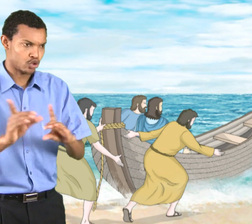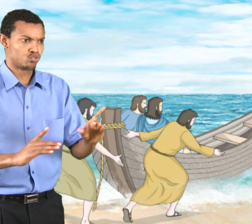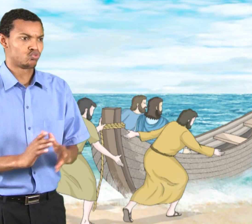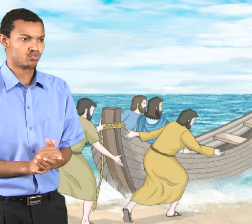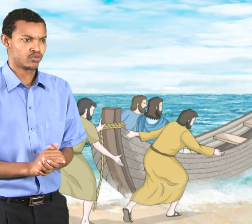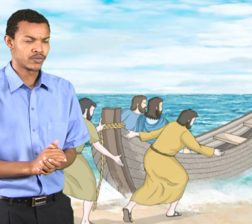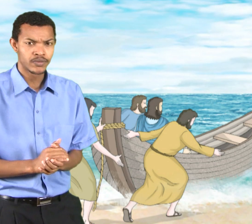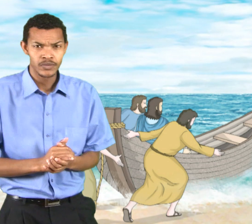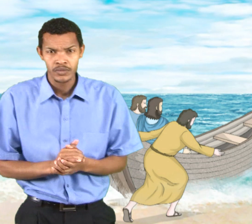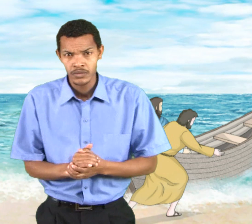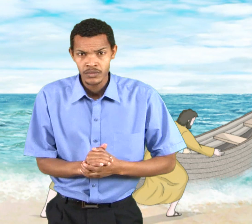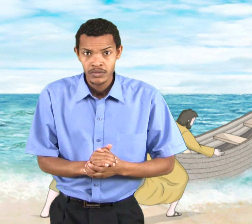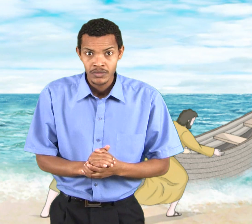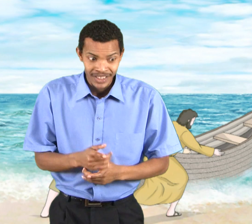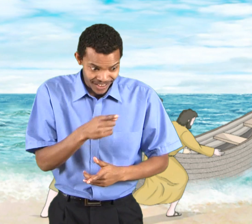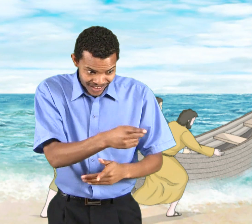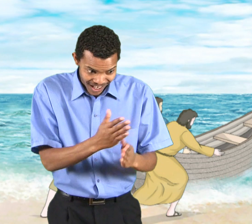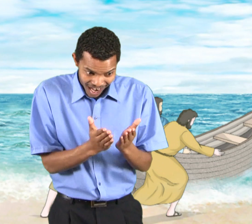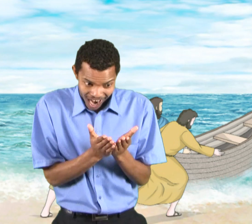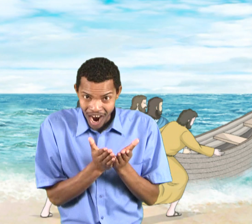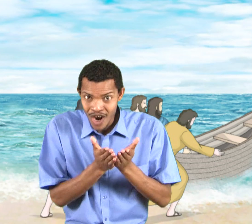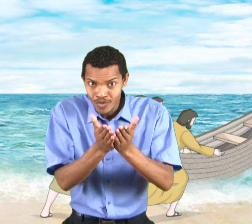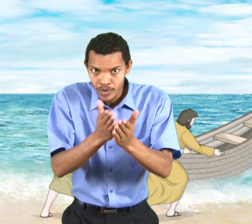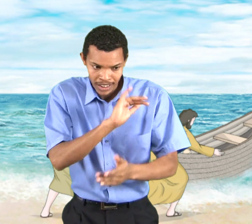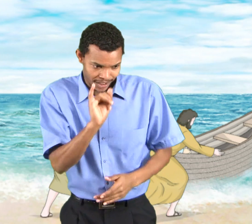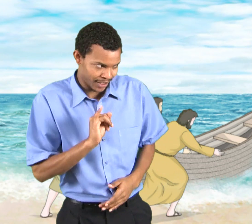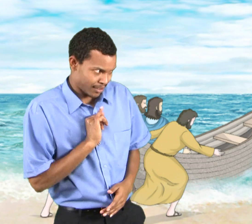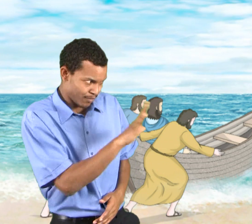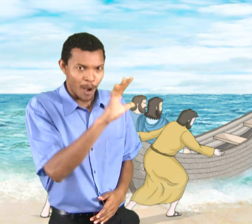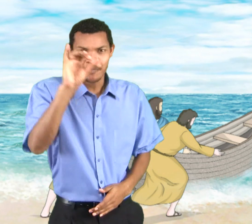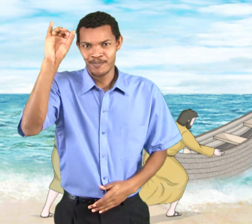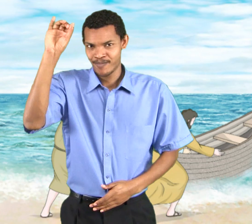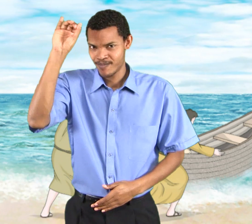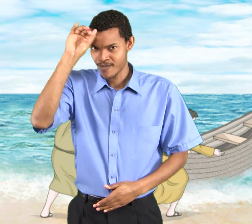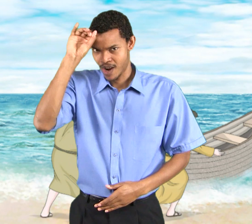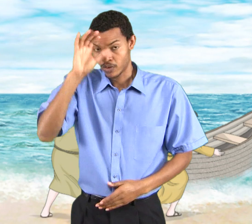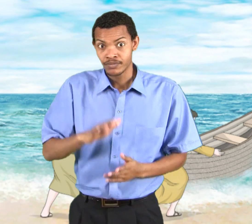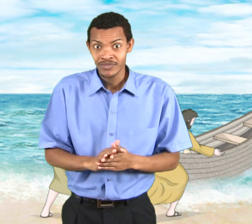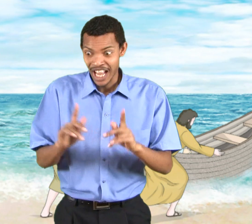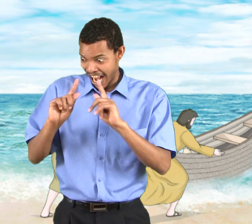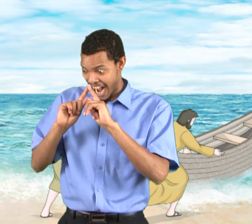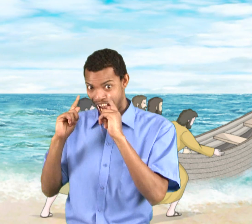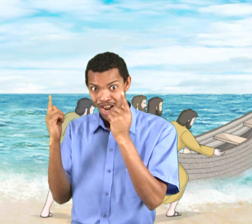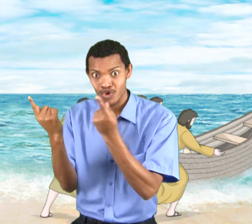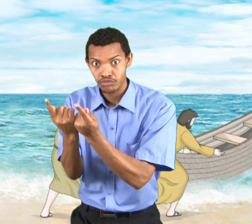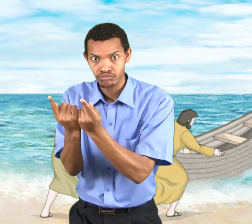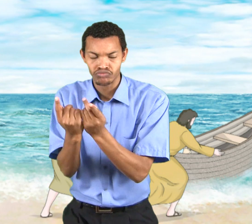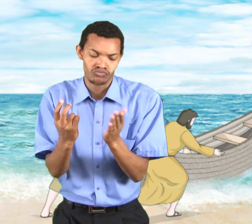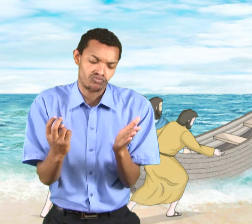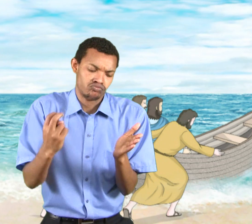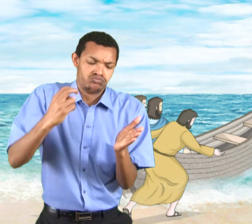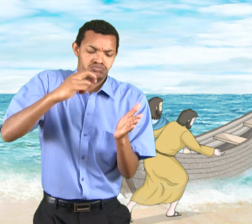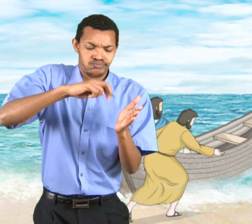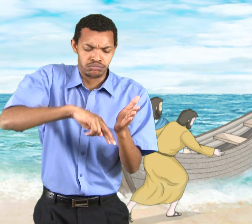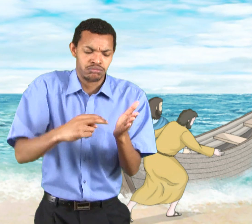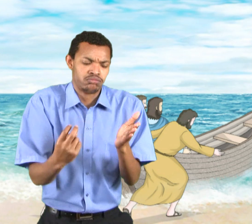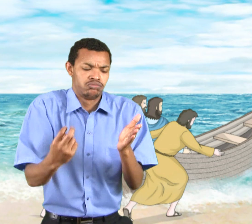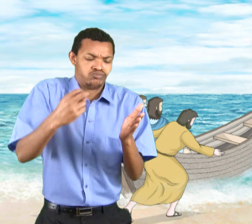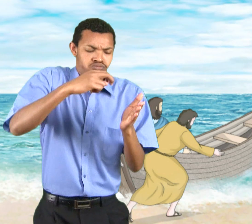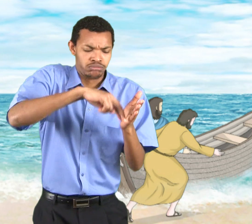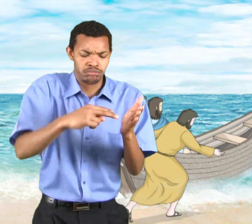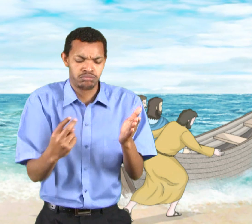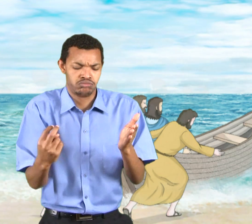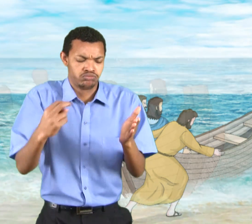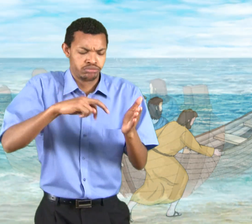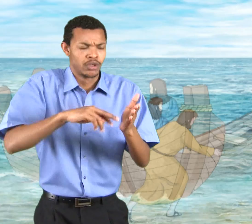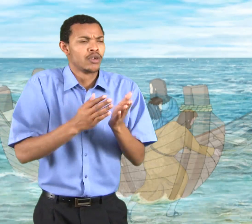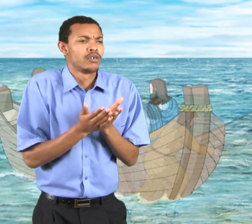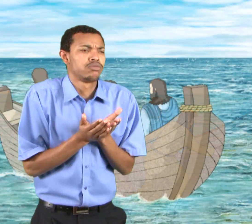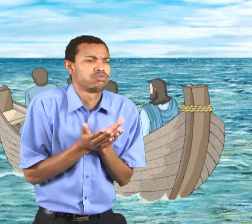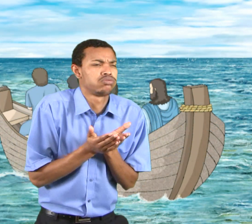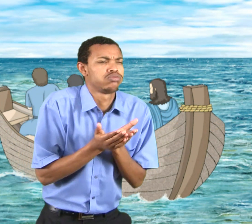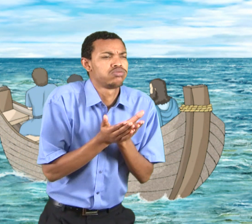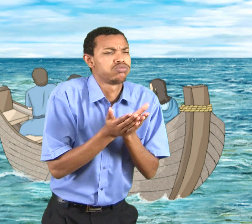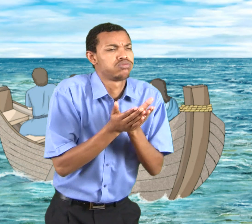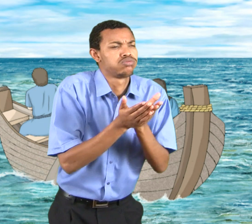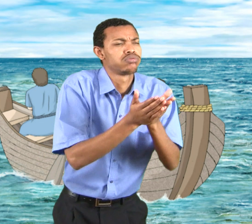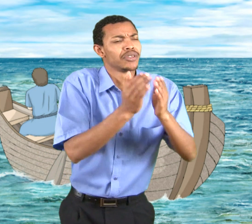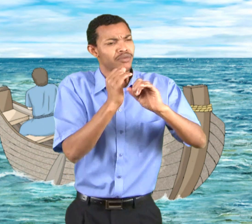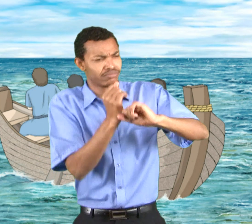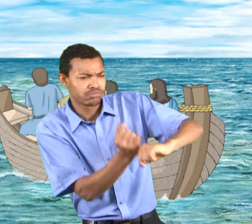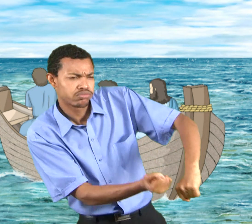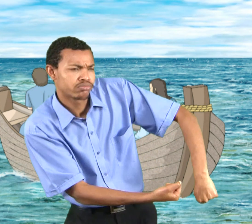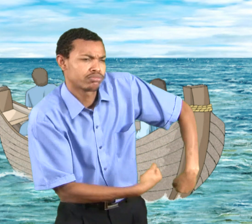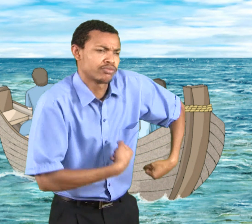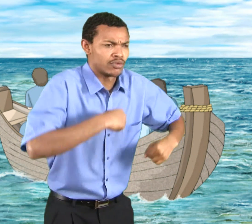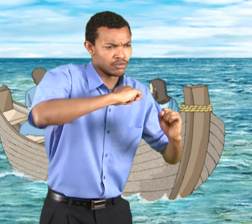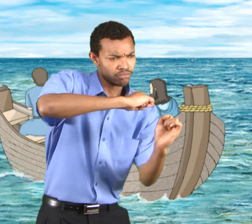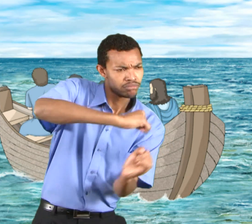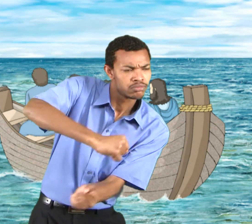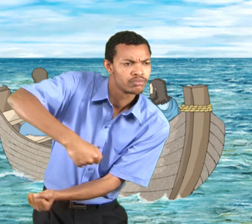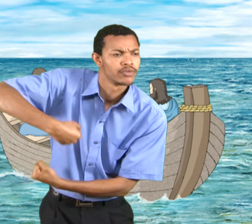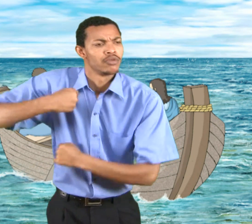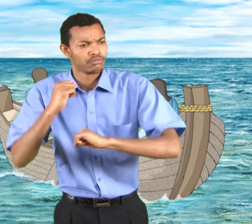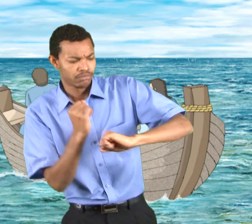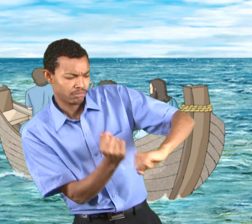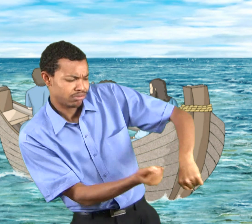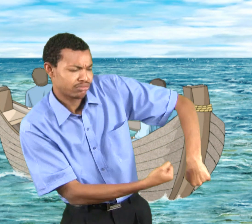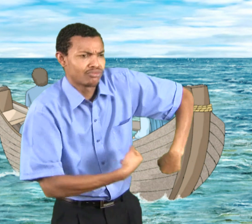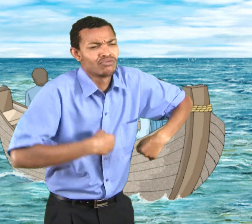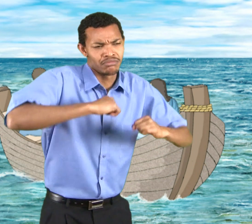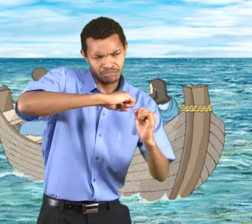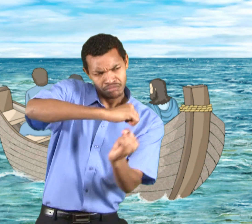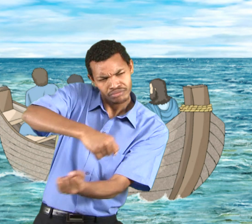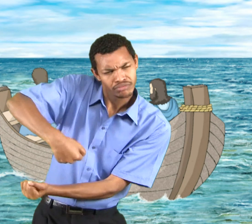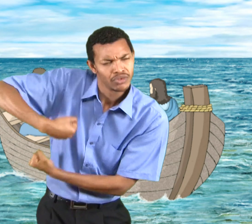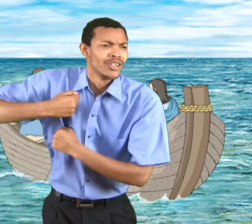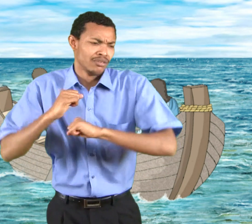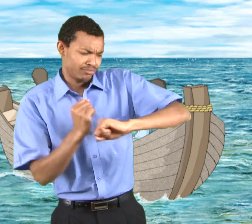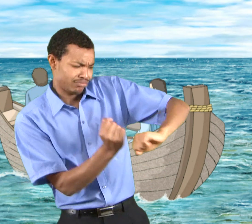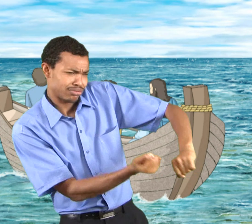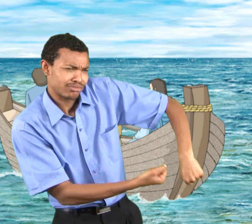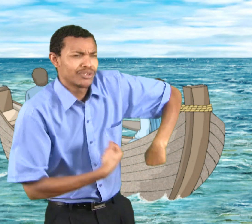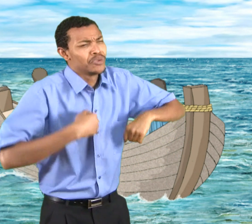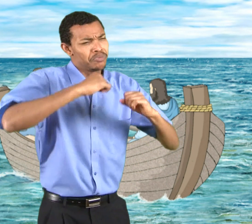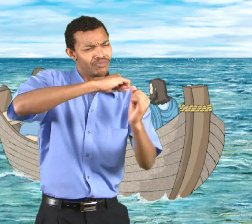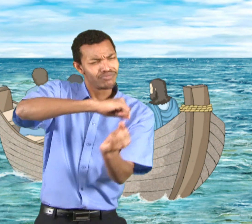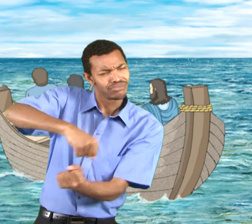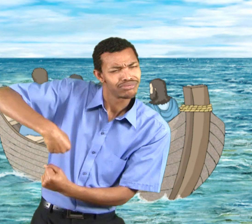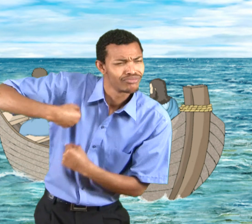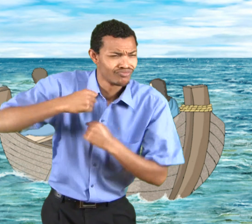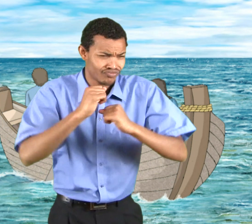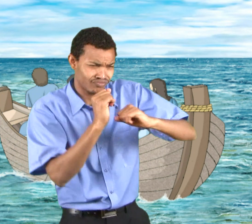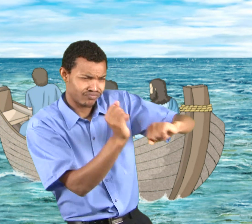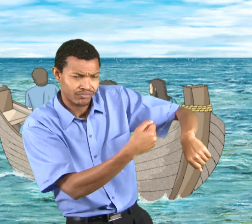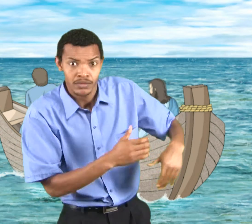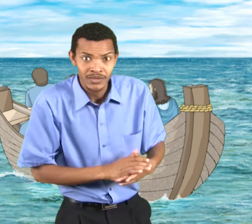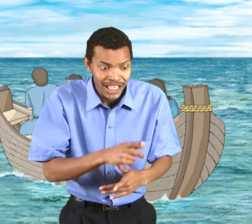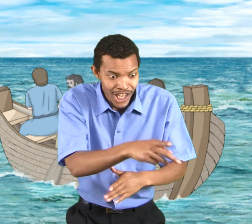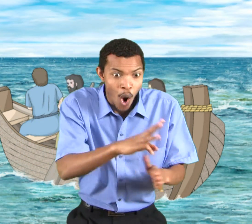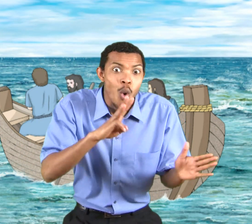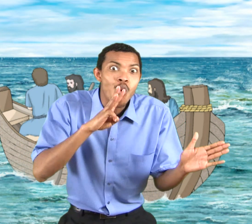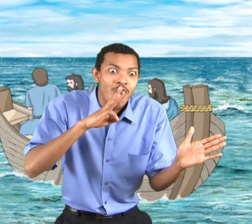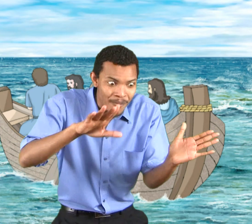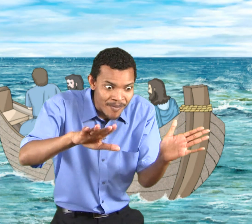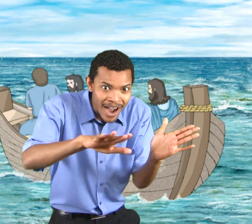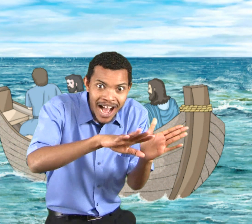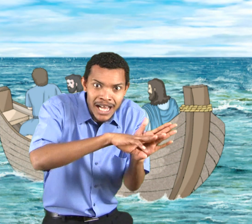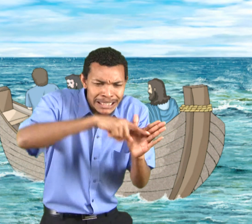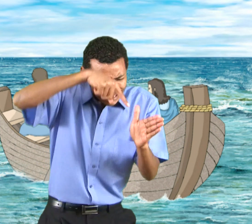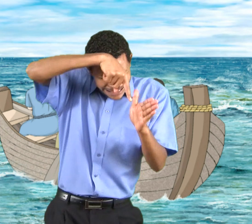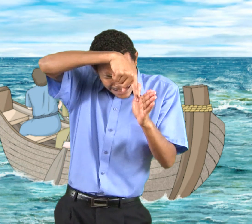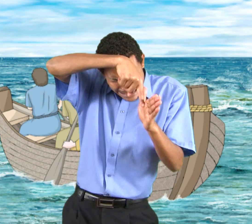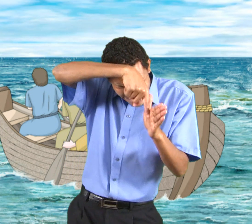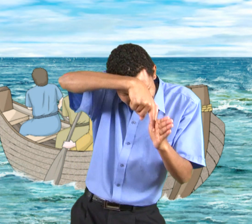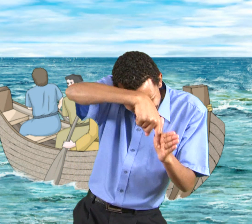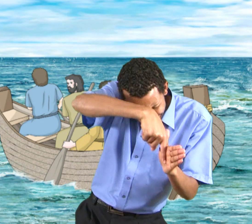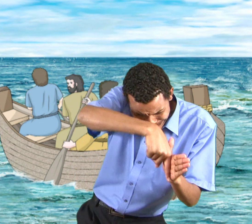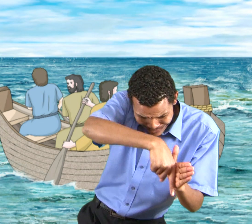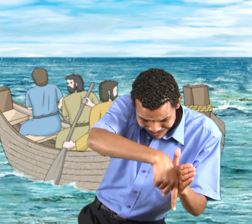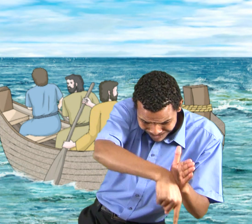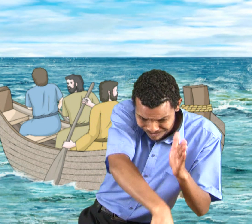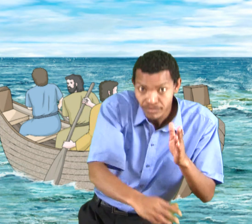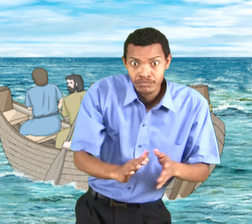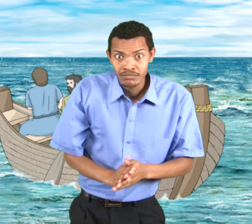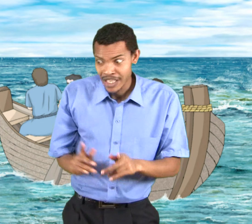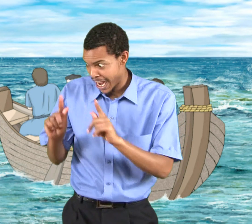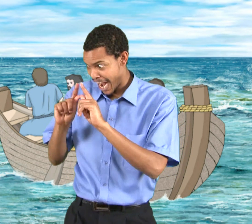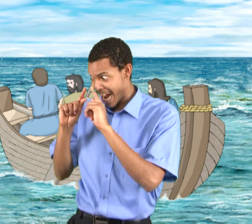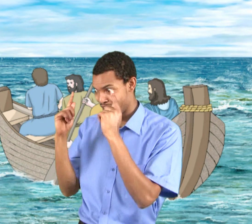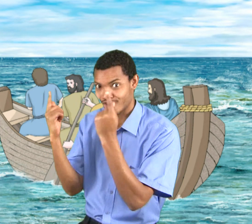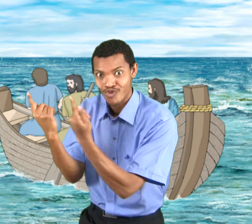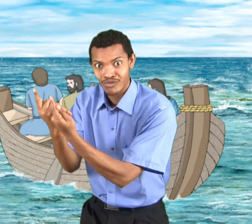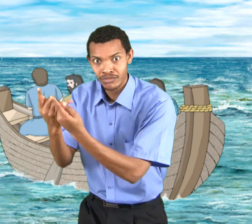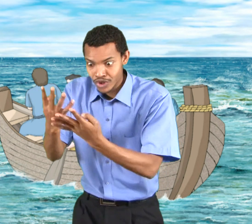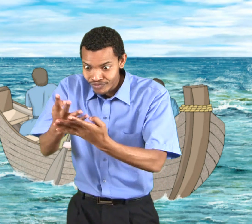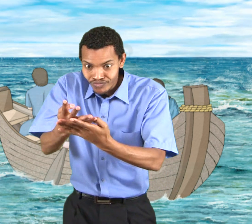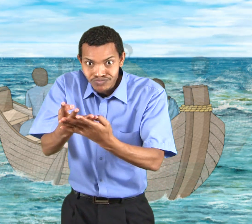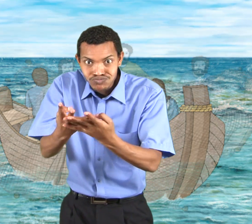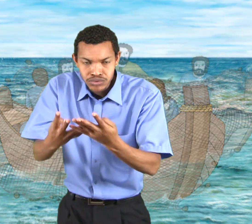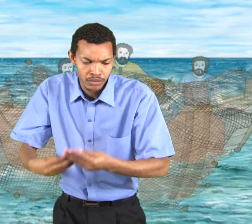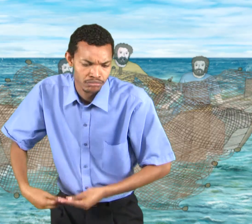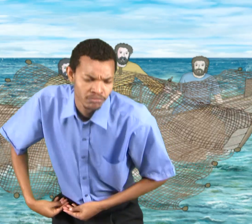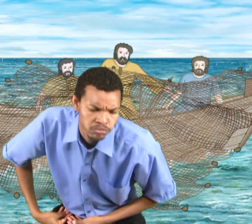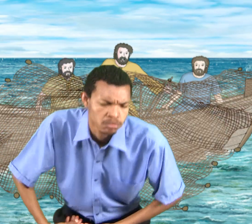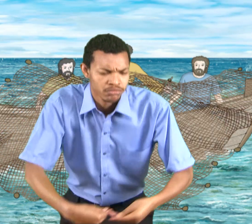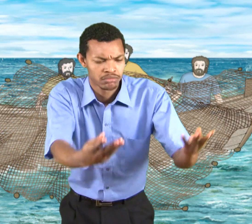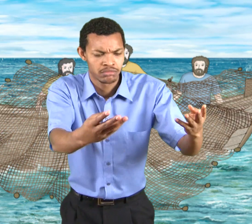“Master,” Simon replied, “we have worked hard all night without catching anything.